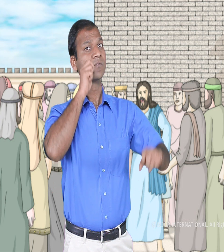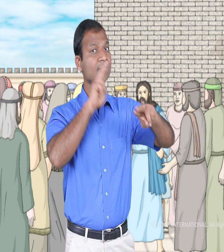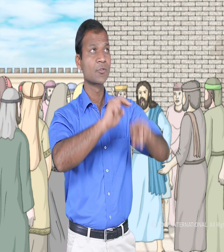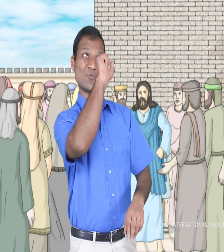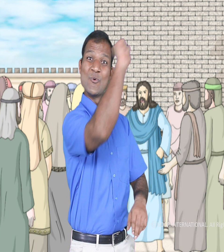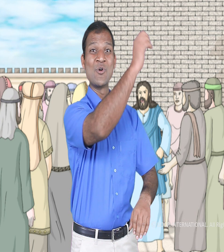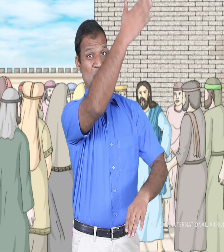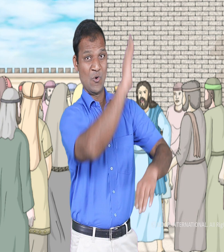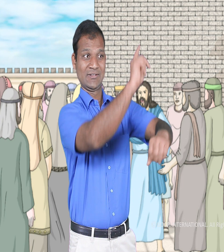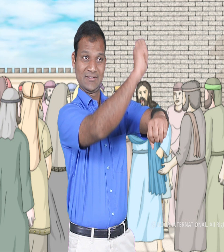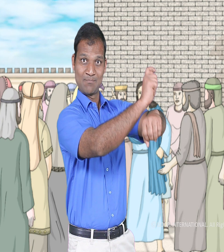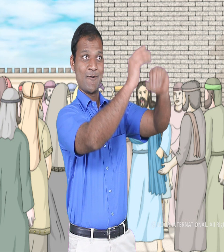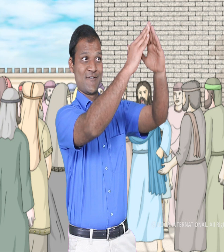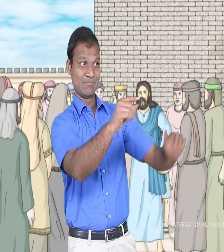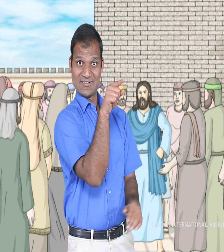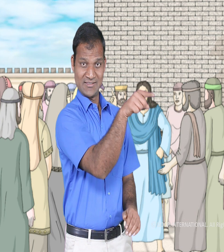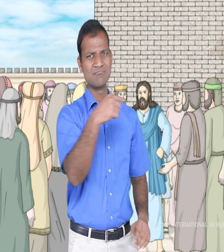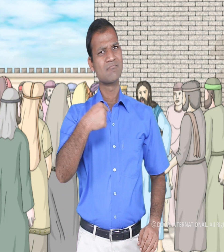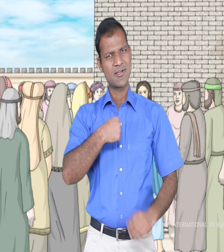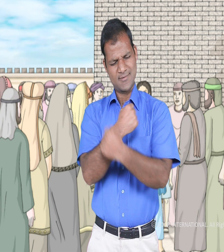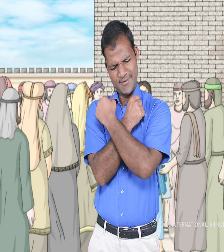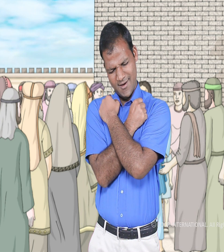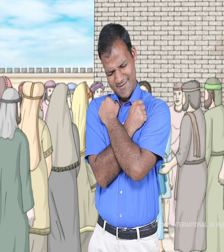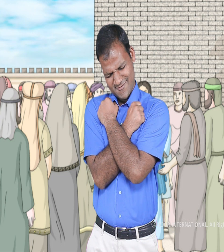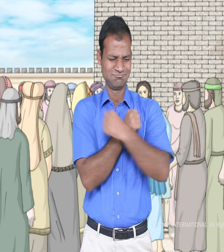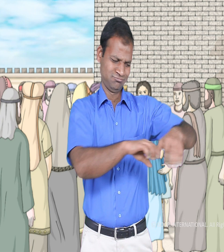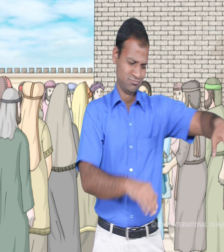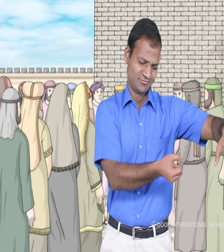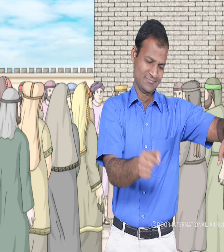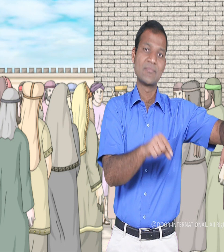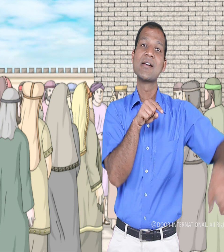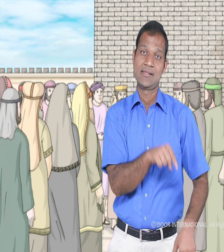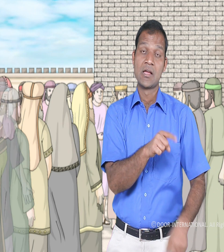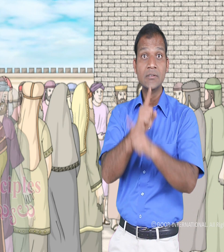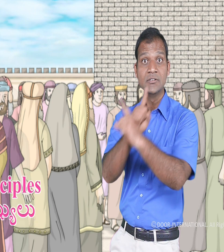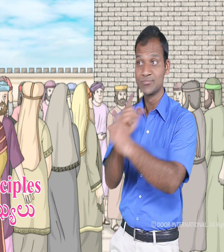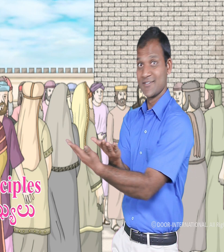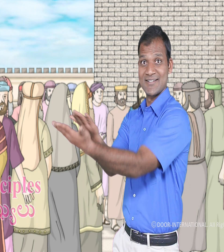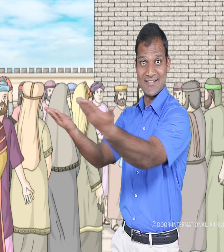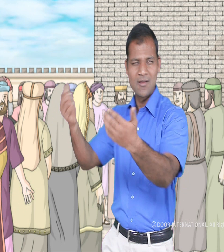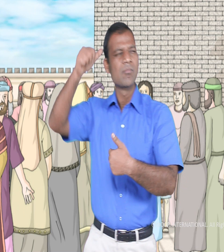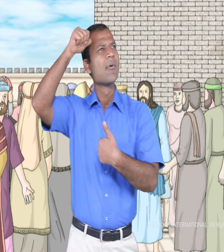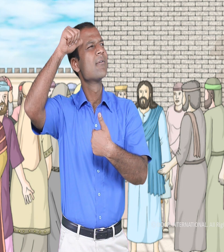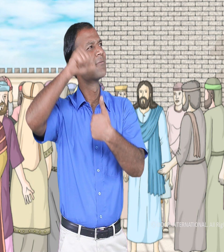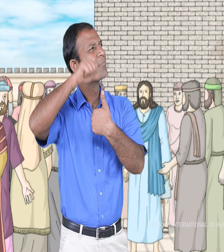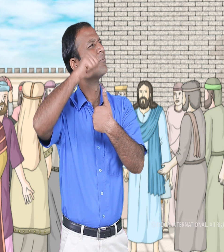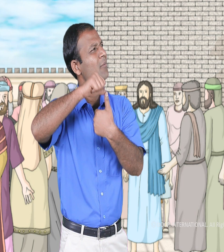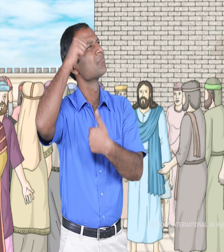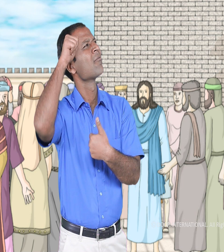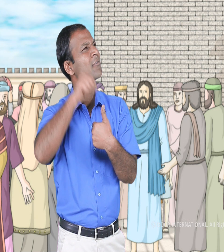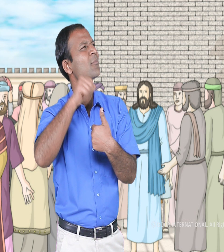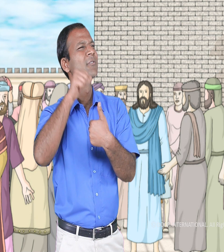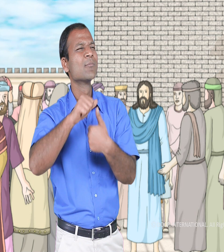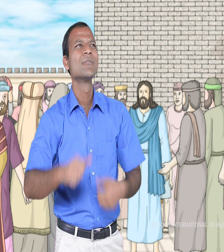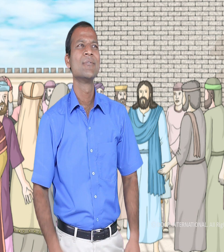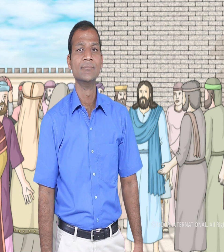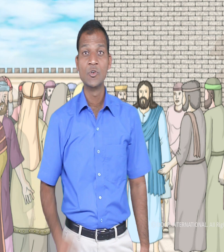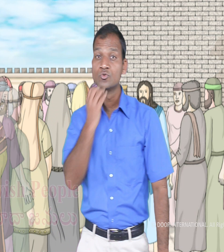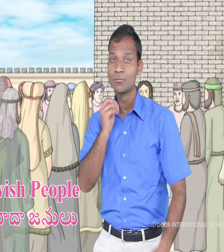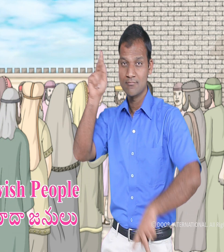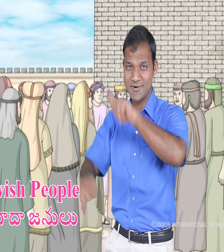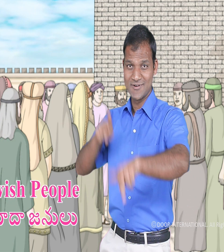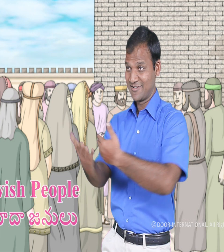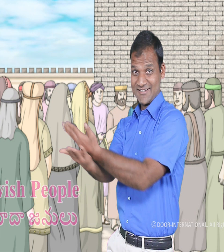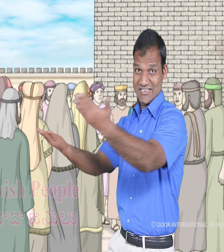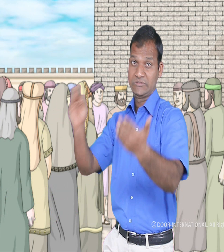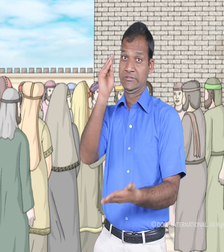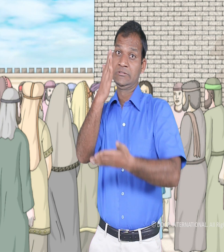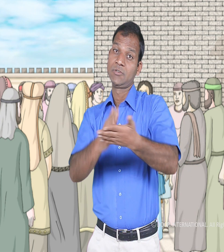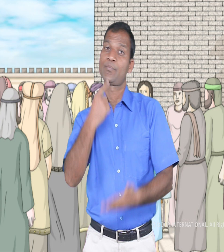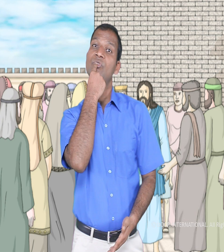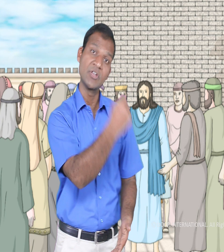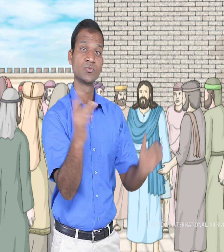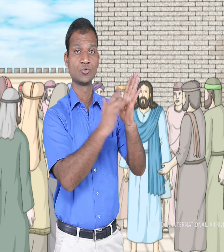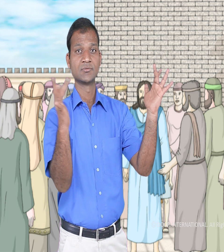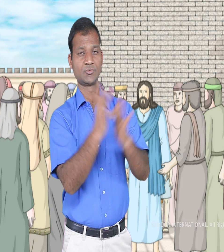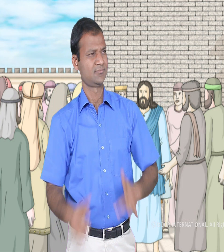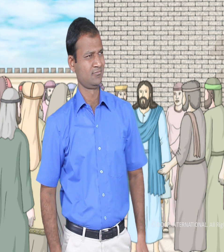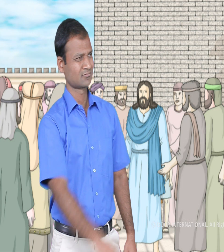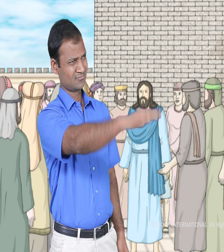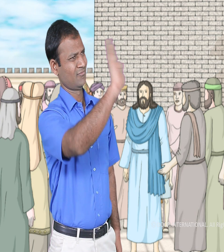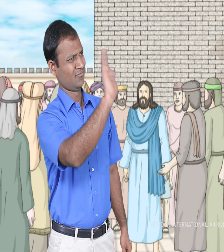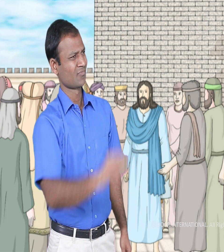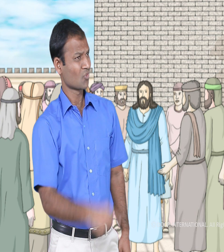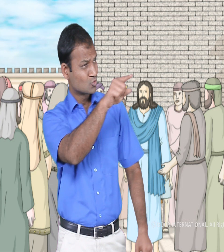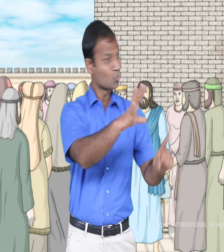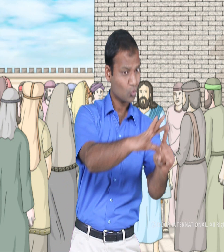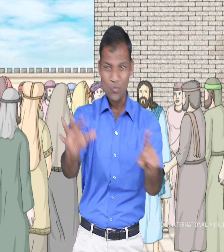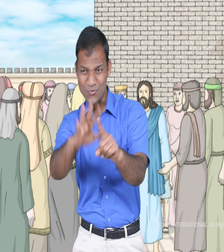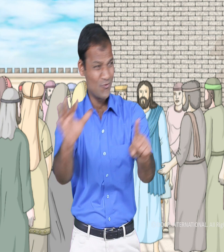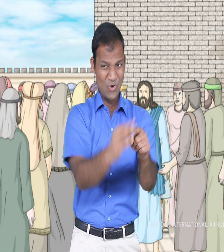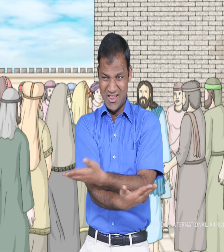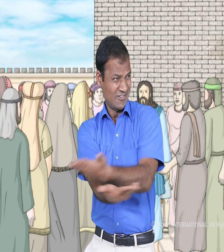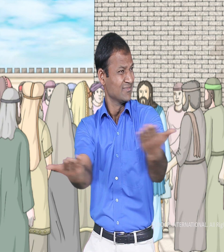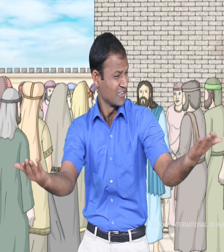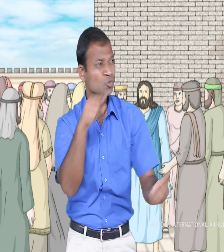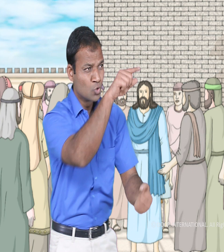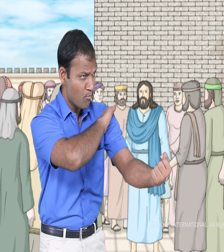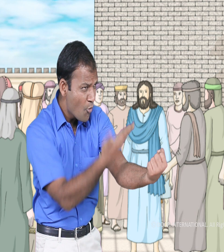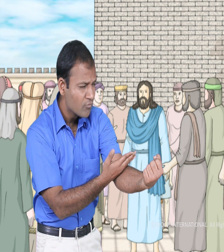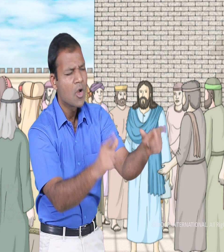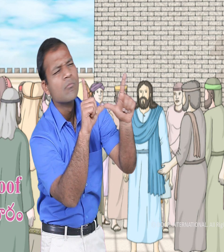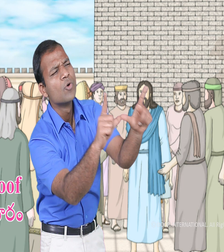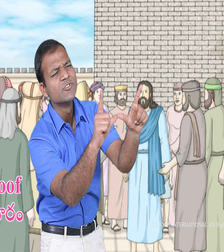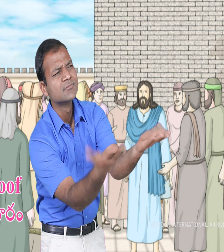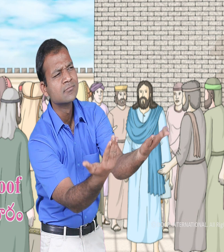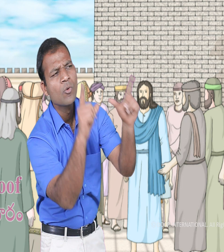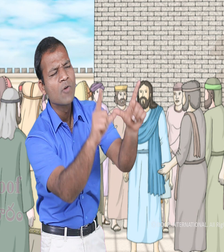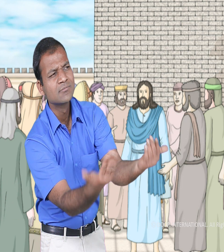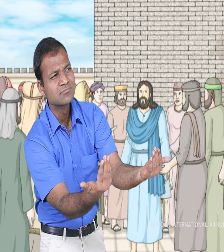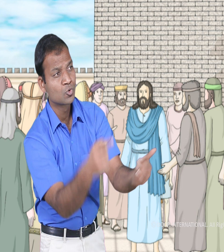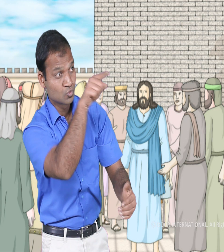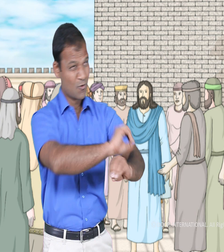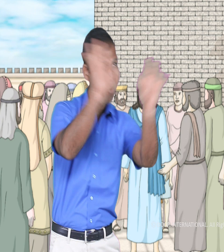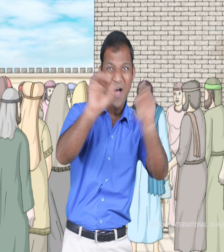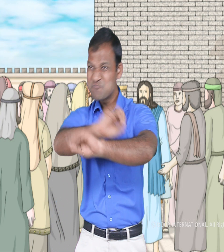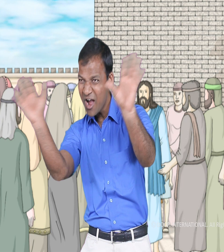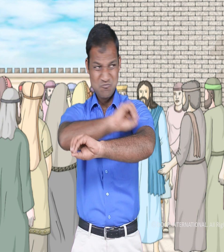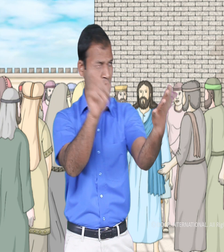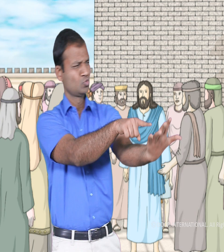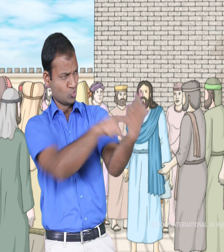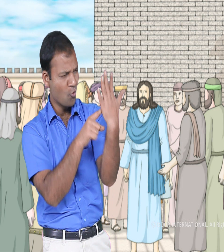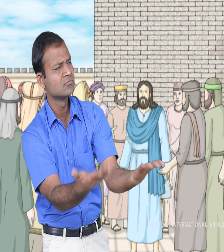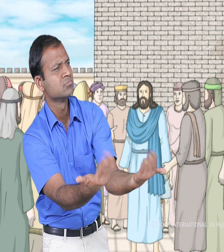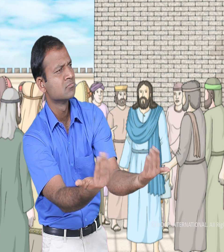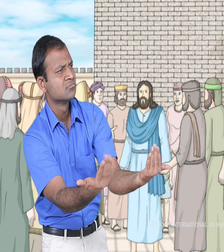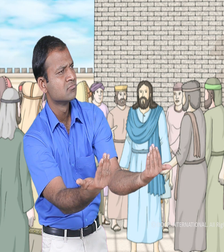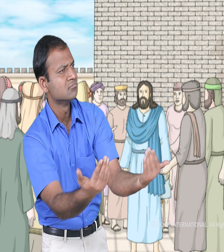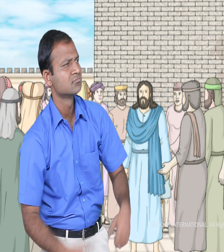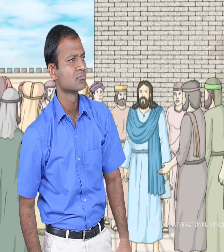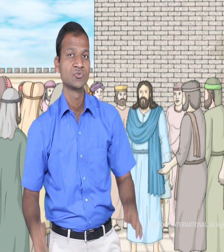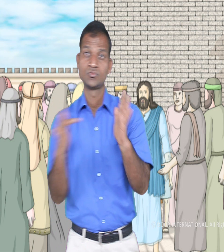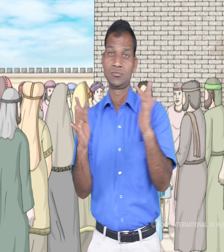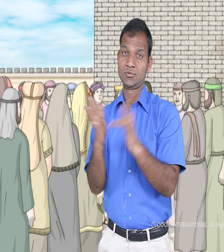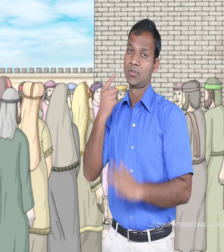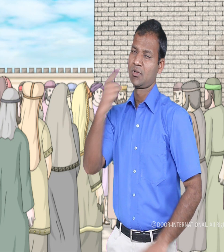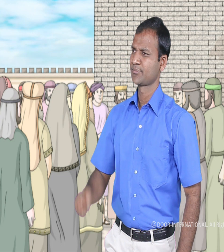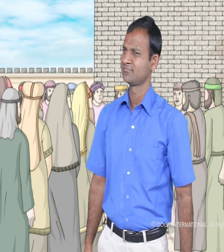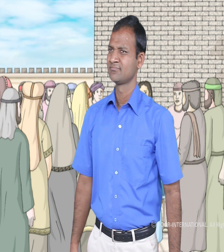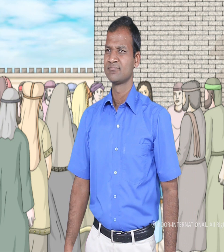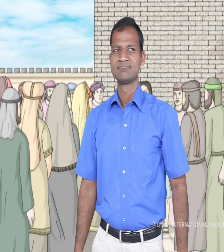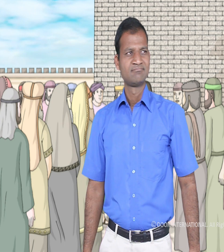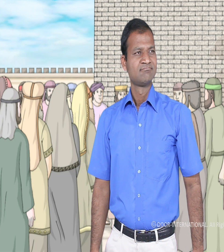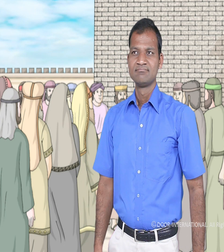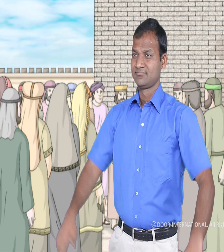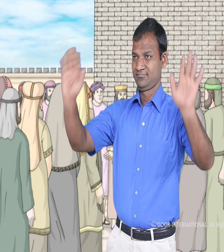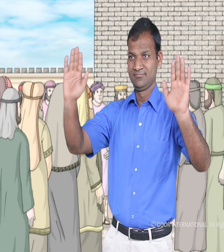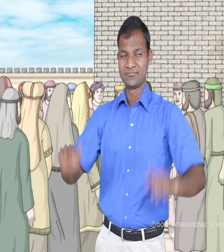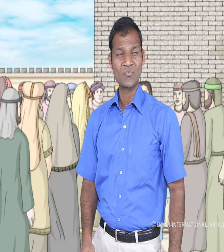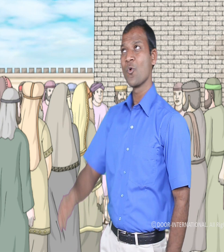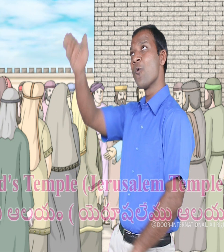On account of this, the Jews demanded, “What sign can You show us to prove Your authority to do these things?”